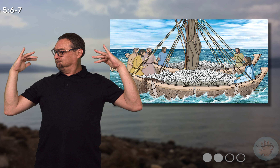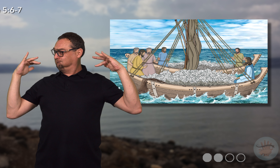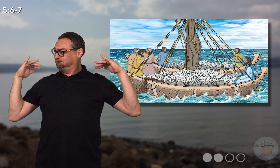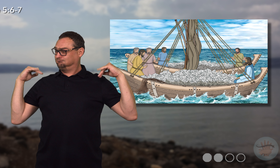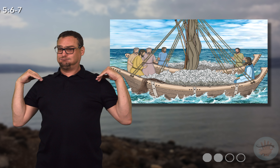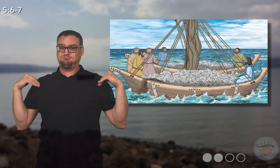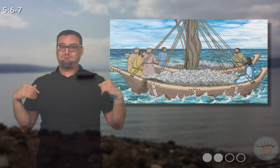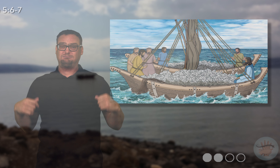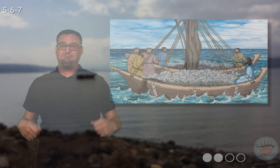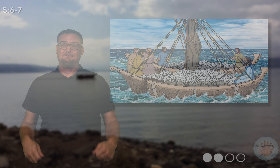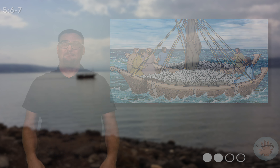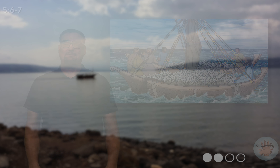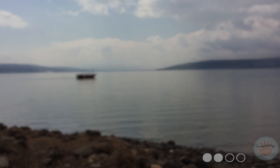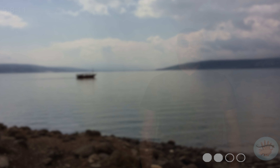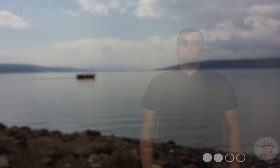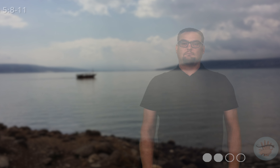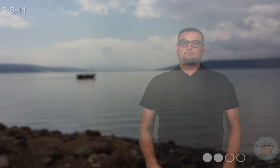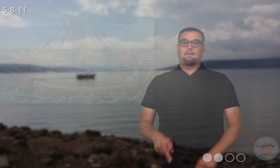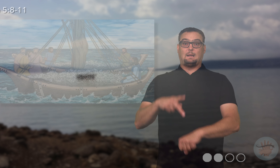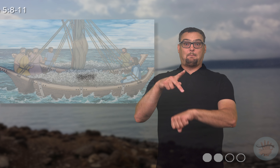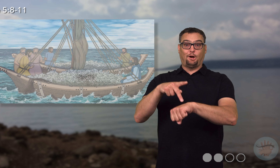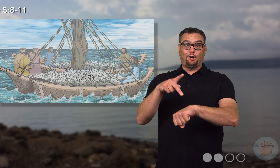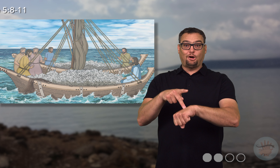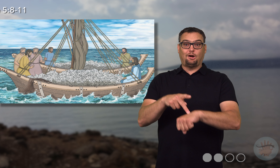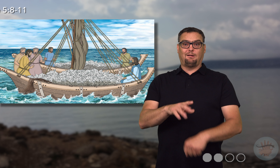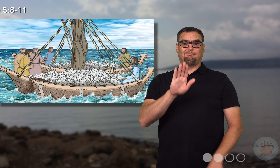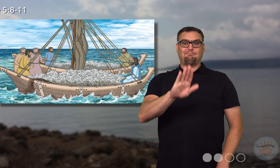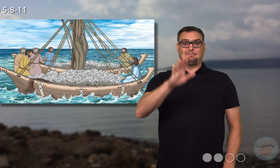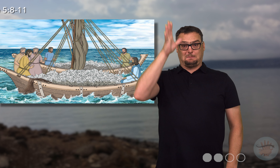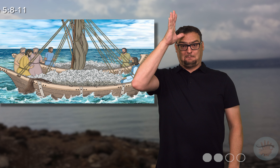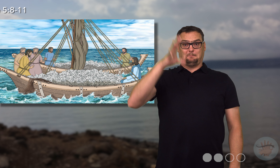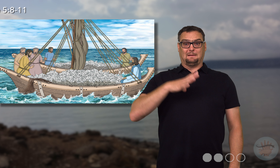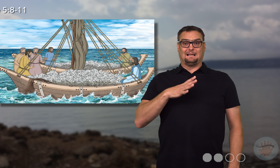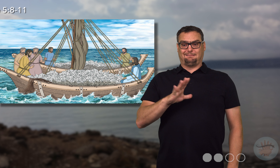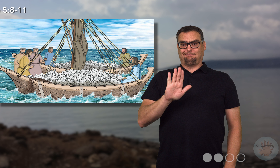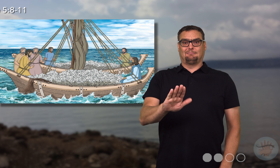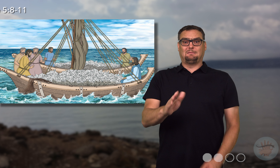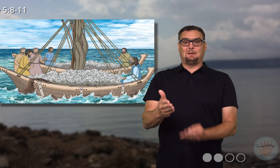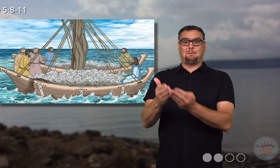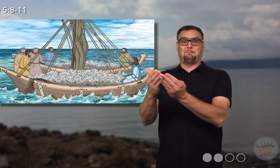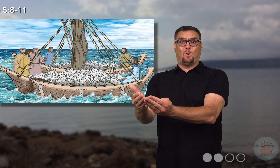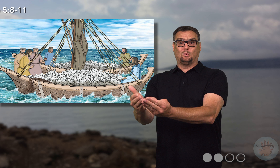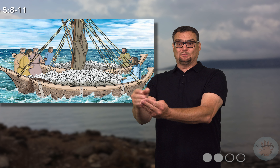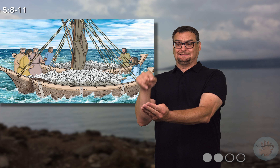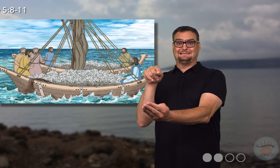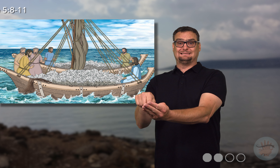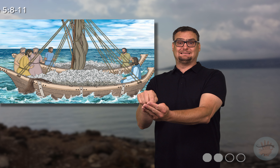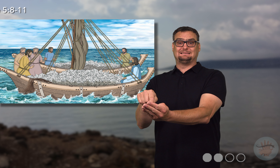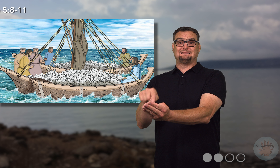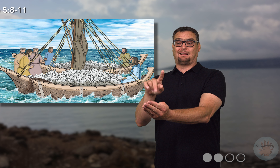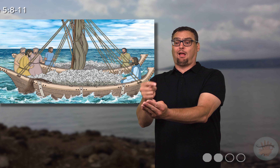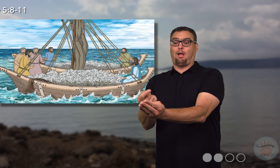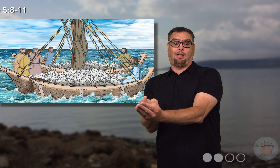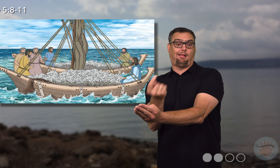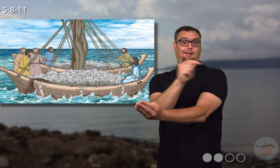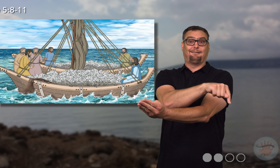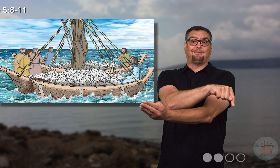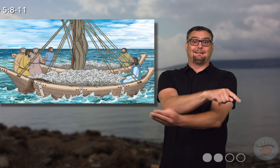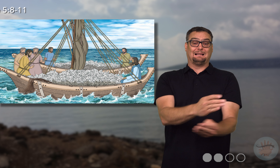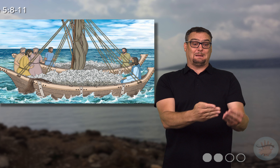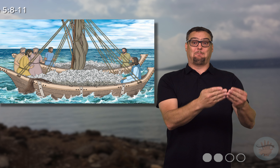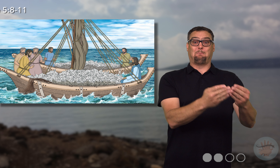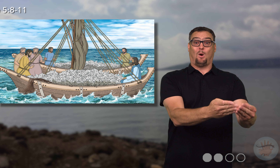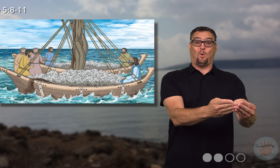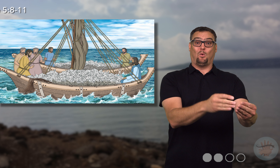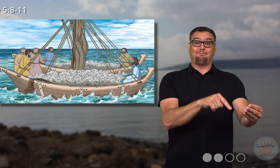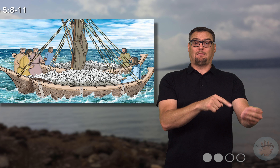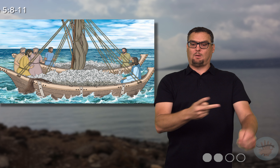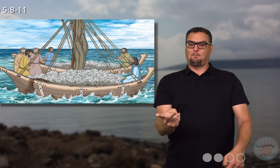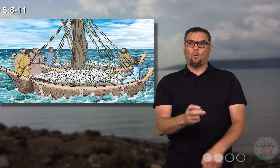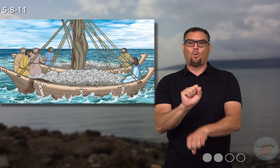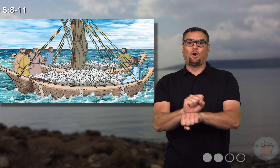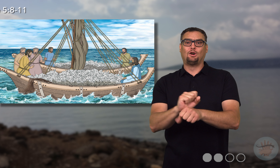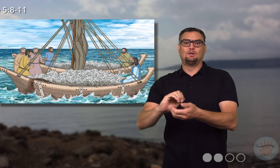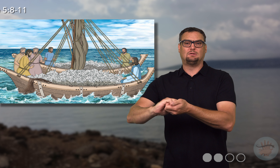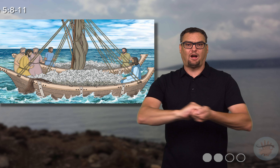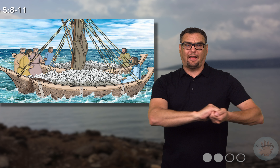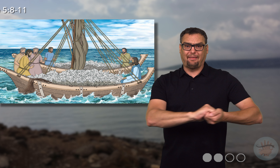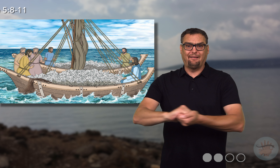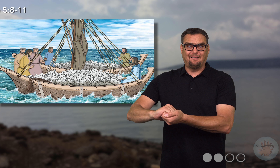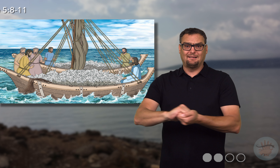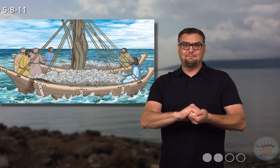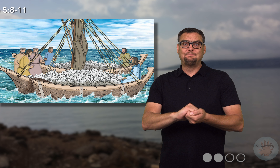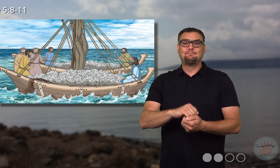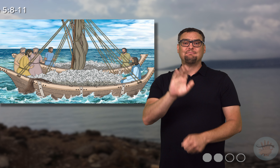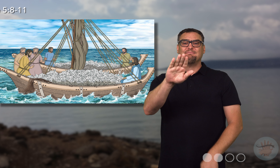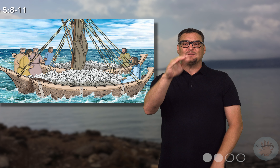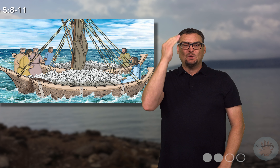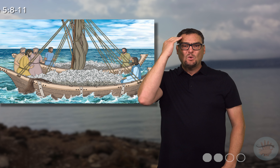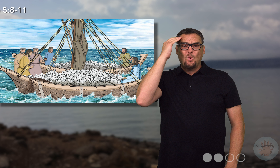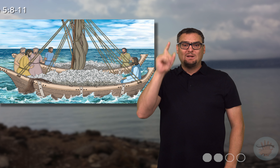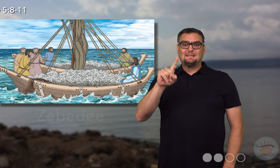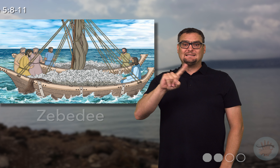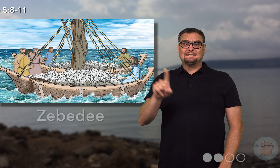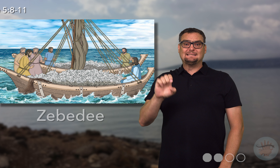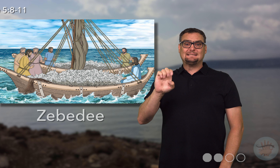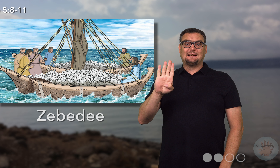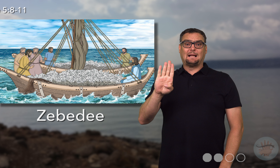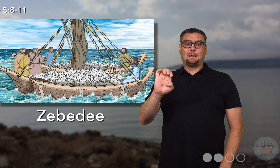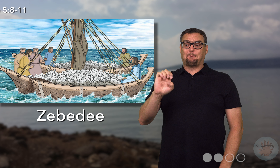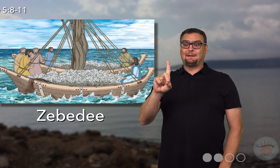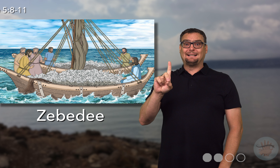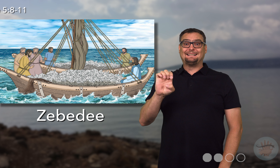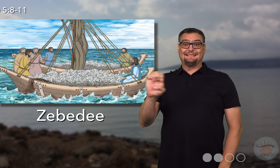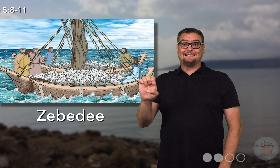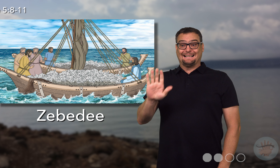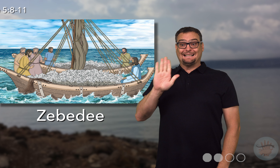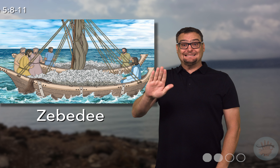When Simon Peter saw this, he fell at Jesus’ knees. “Go away from me, Lord,” he said, “for I am a sinful man.”